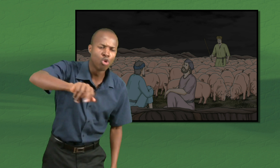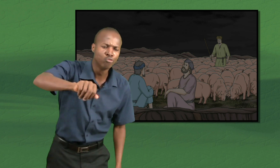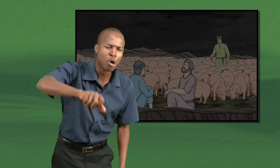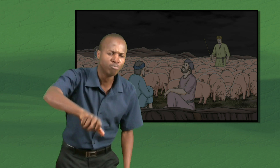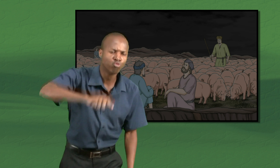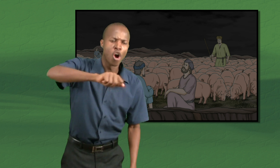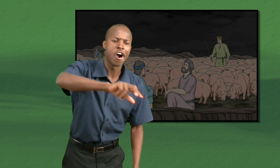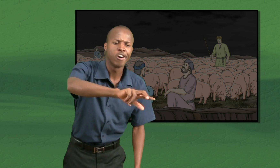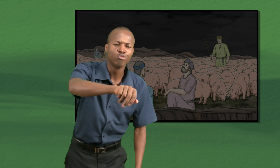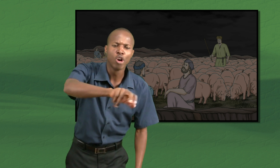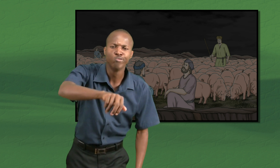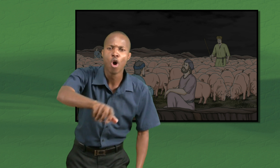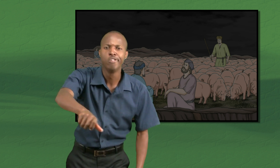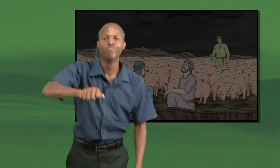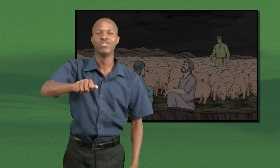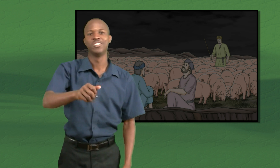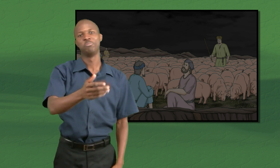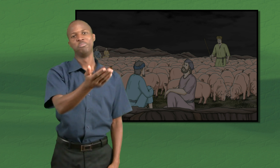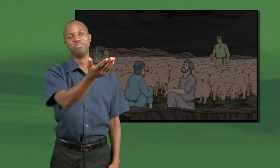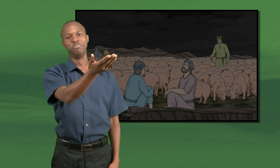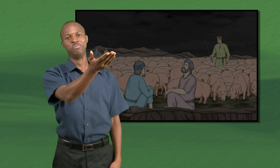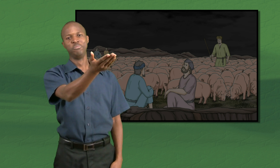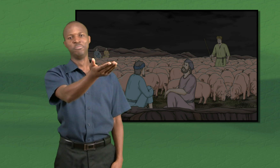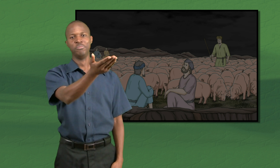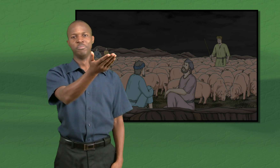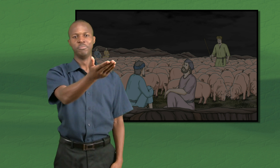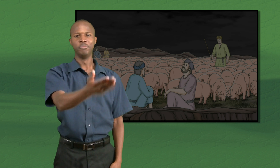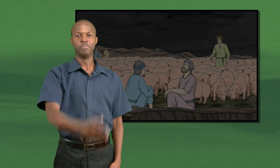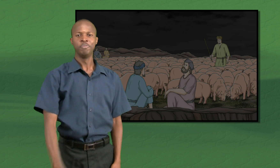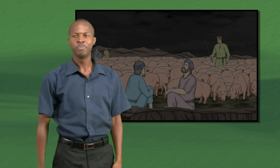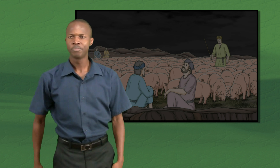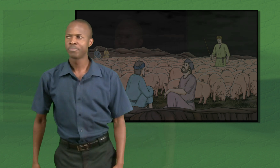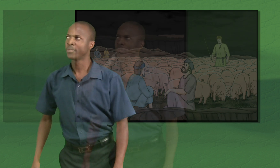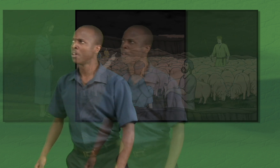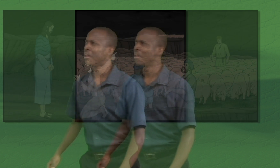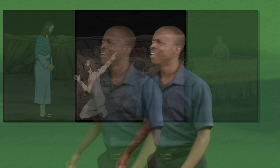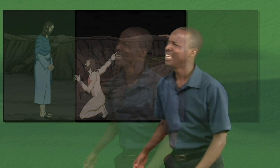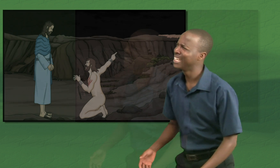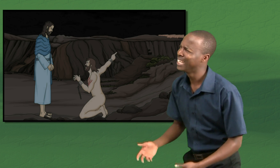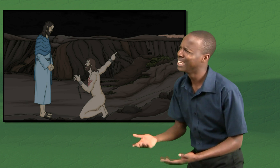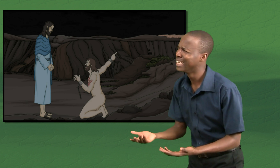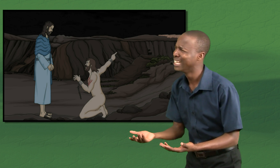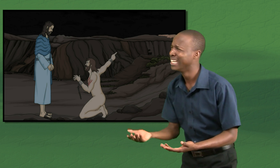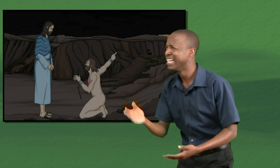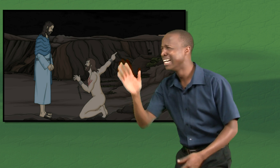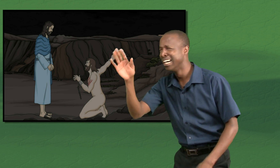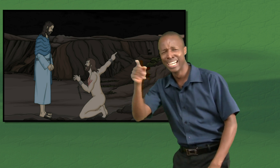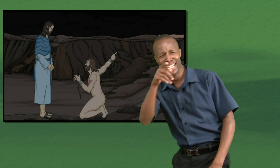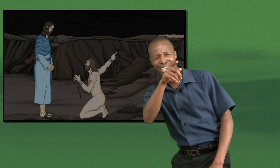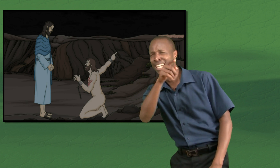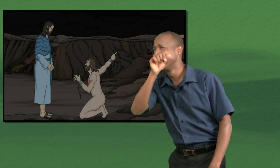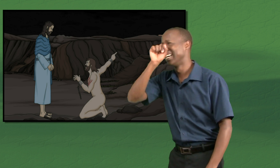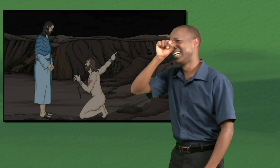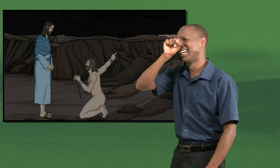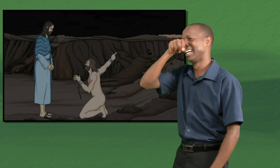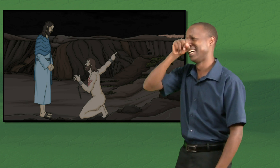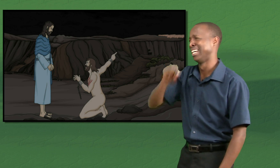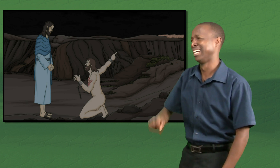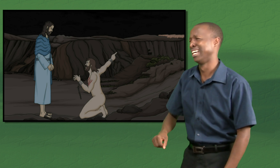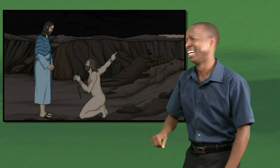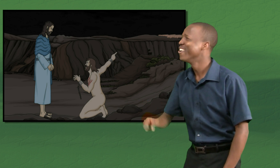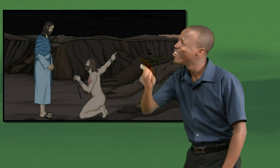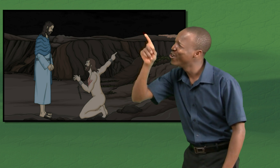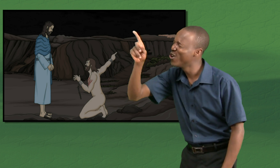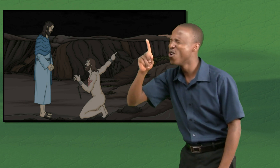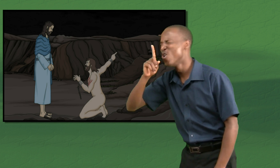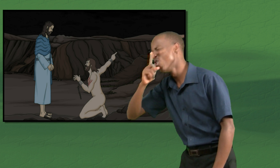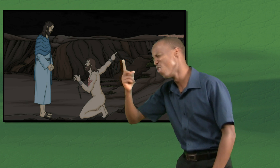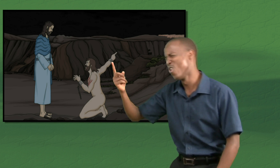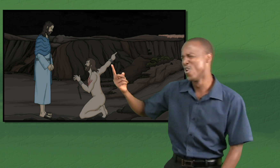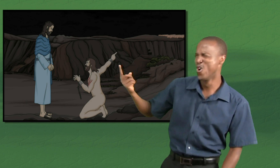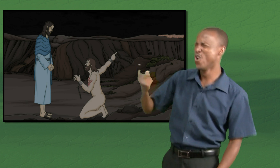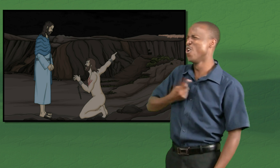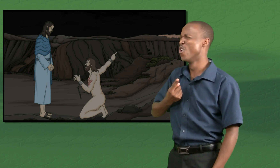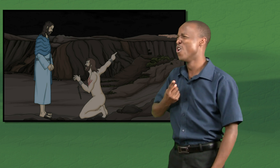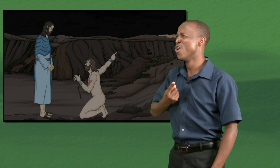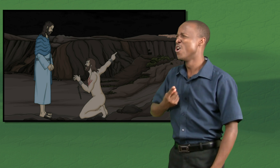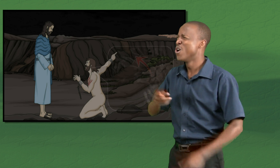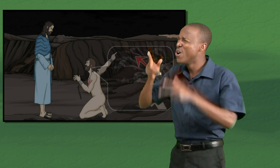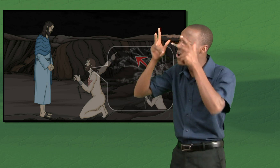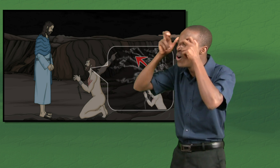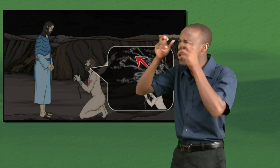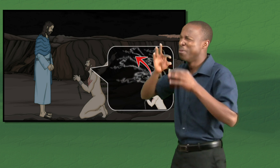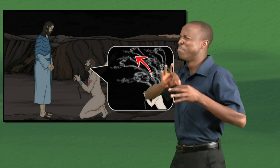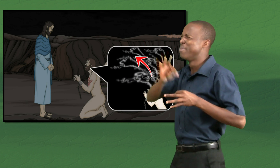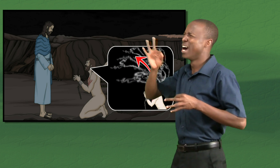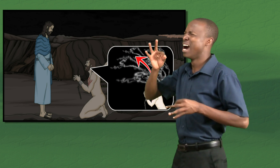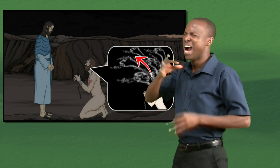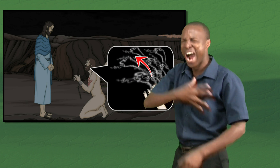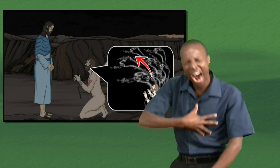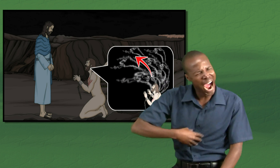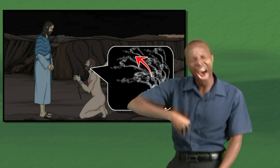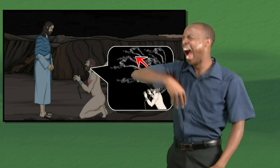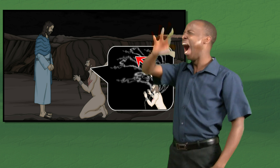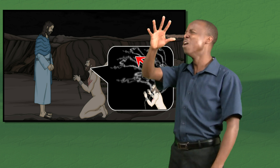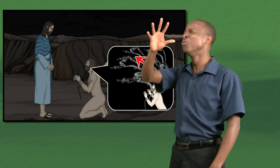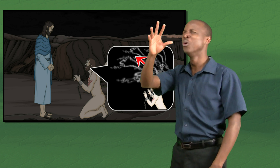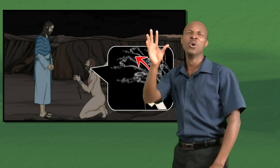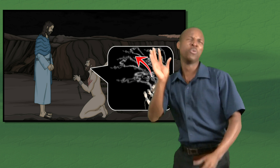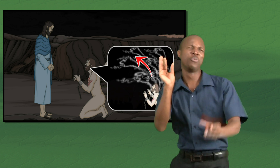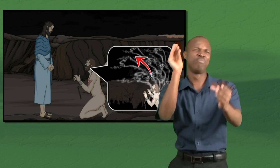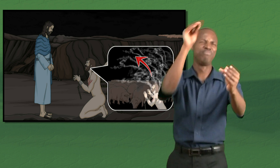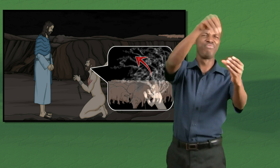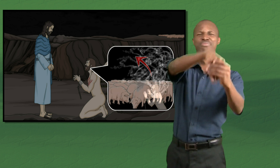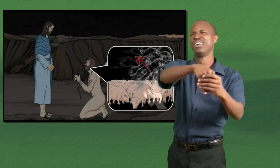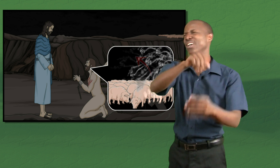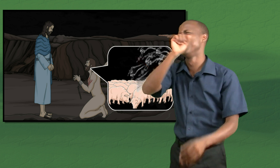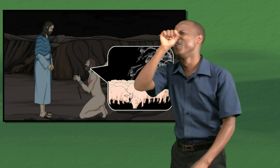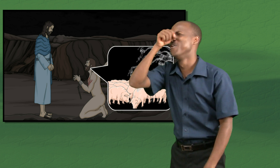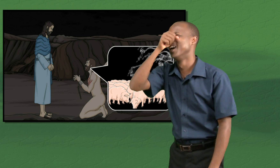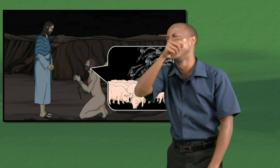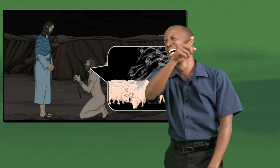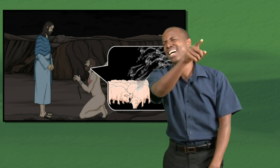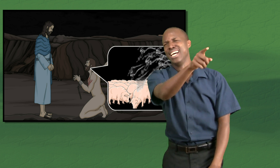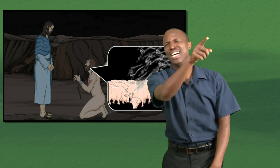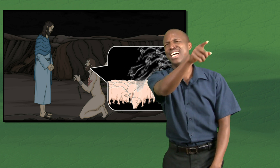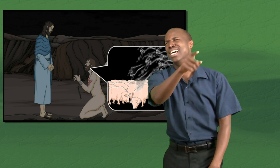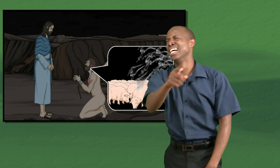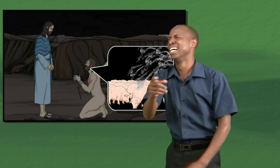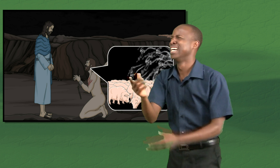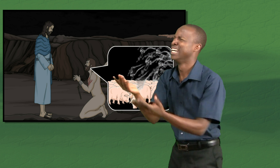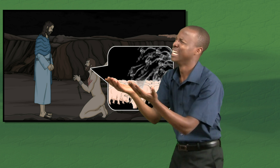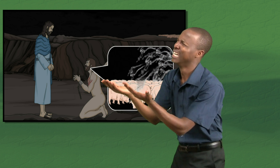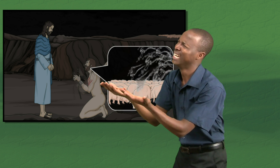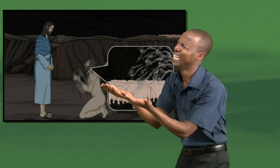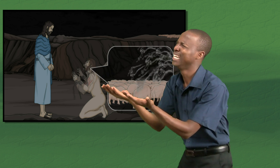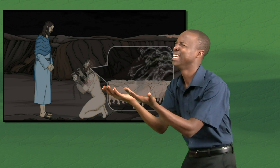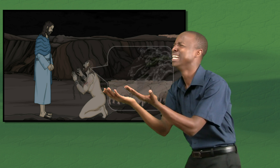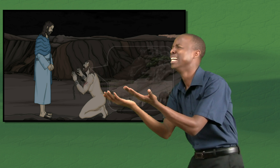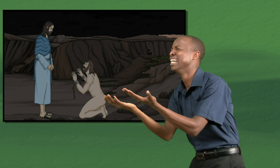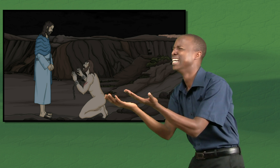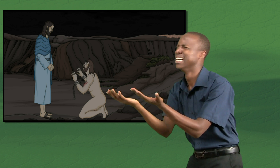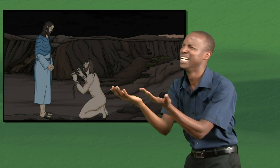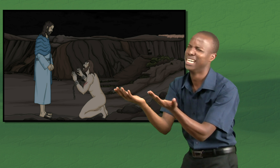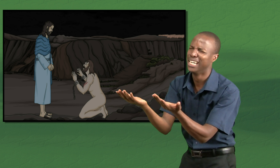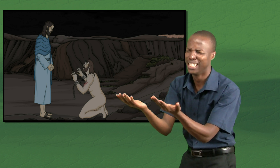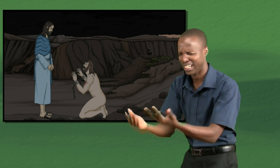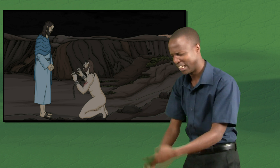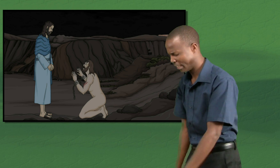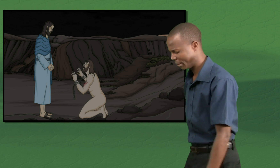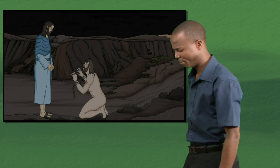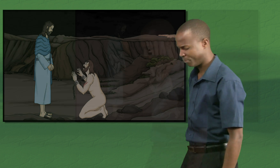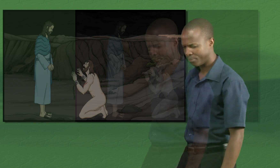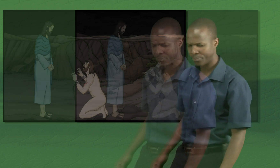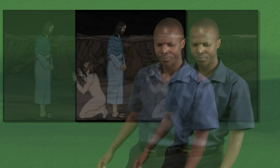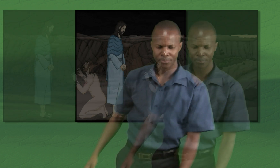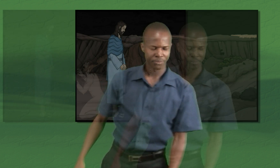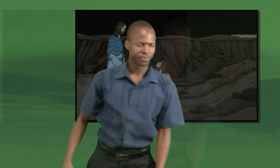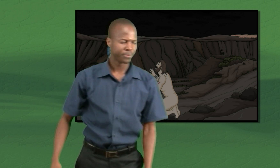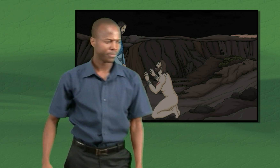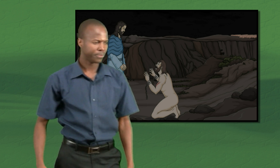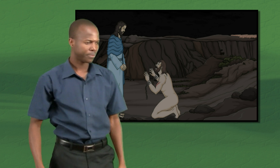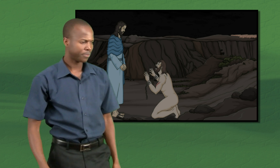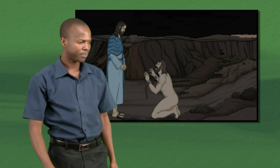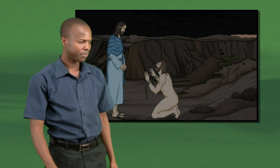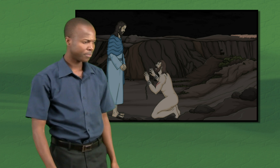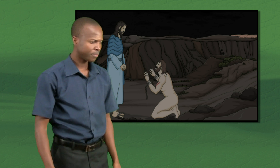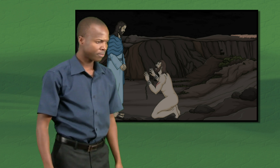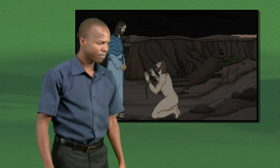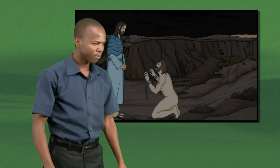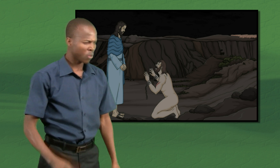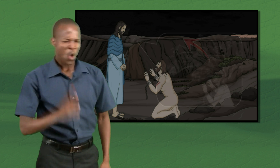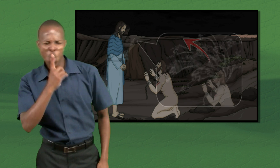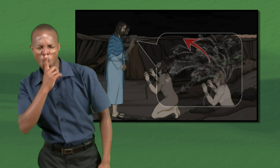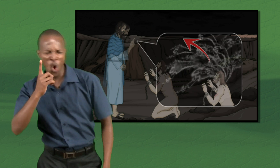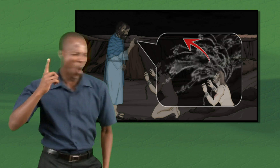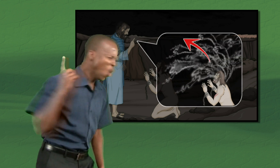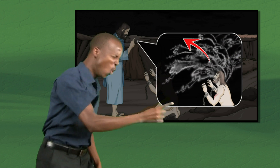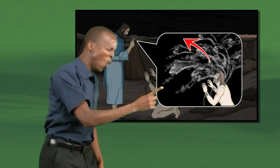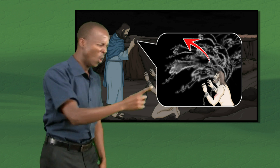So the demons begged Jesus, “Send us to the pigs, so that we may enter them.”